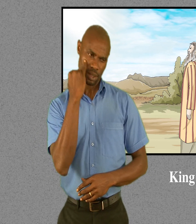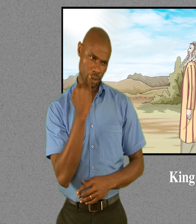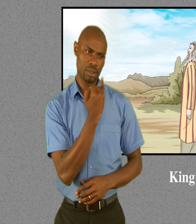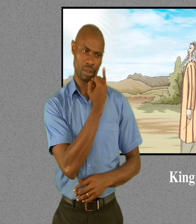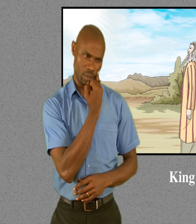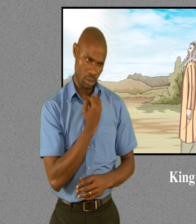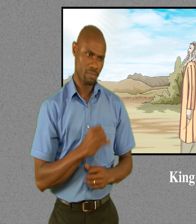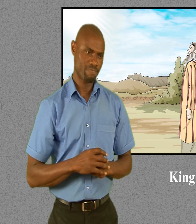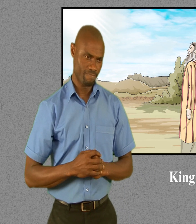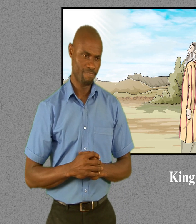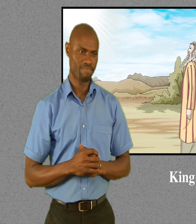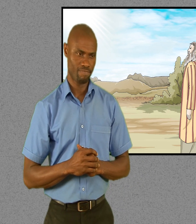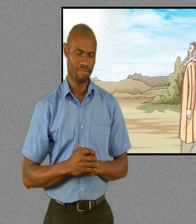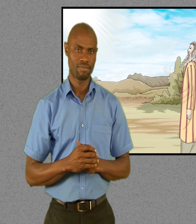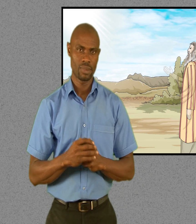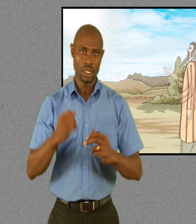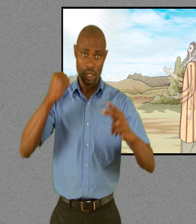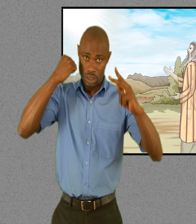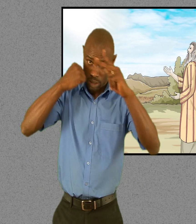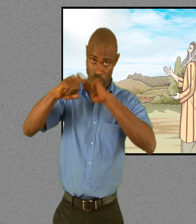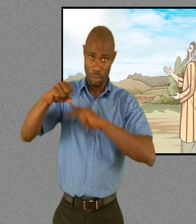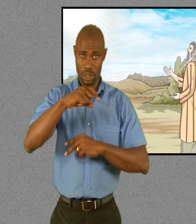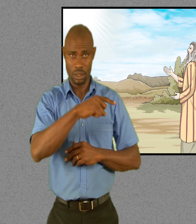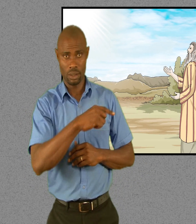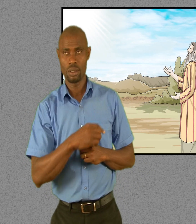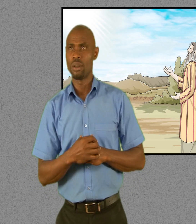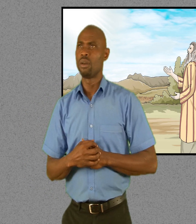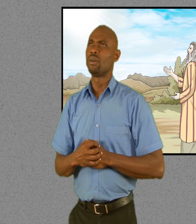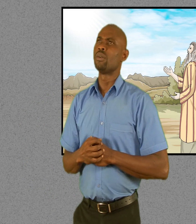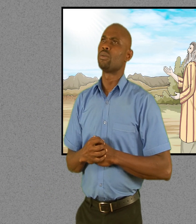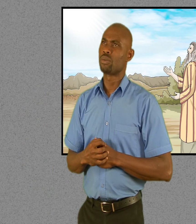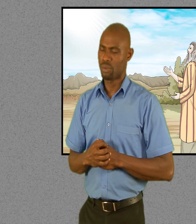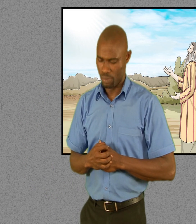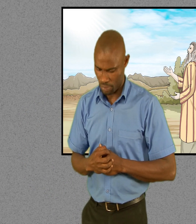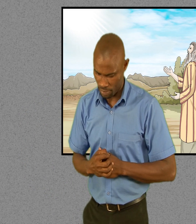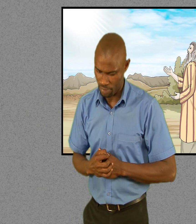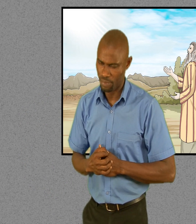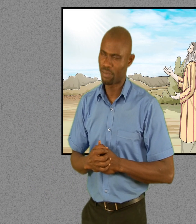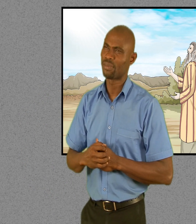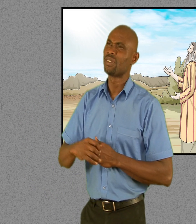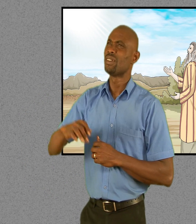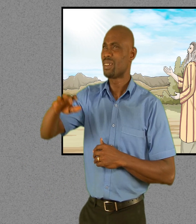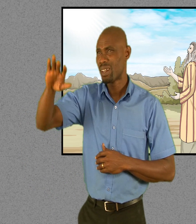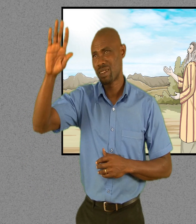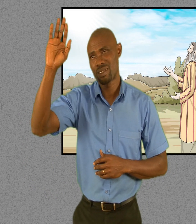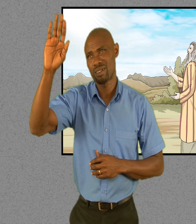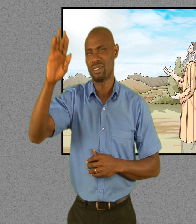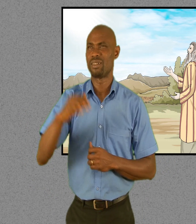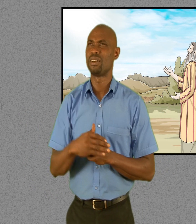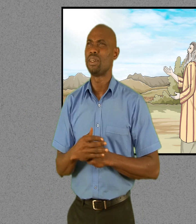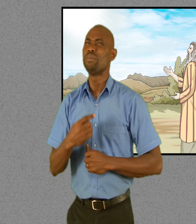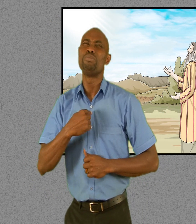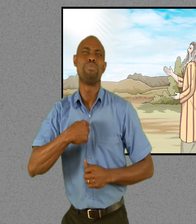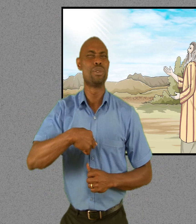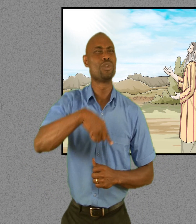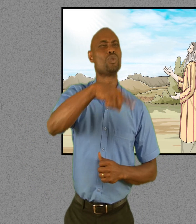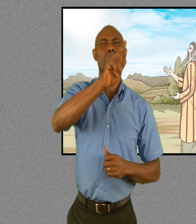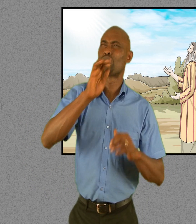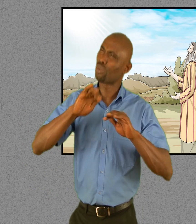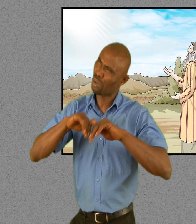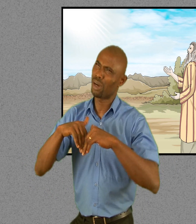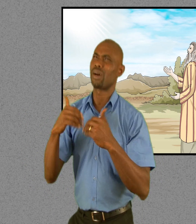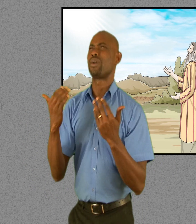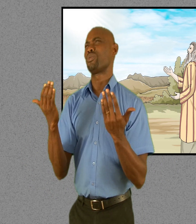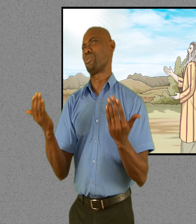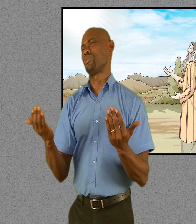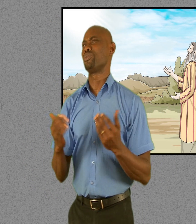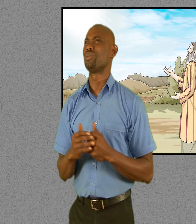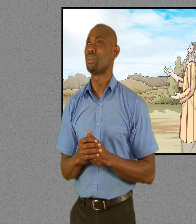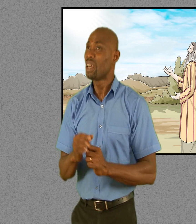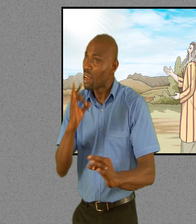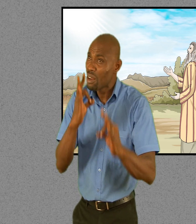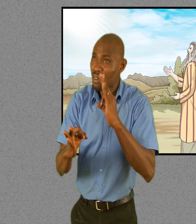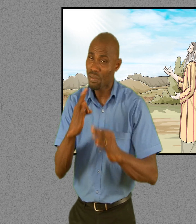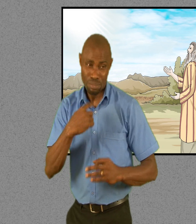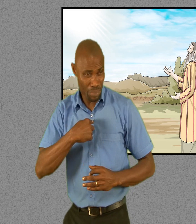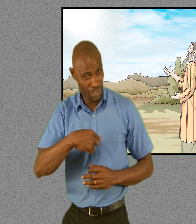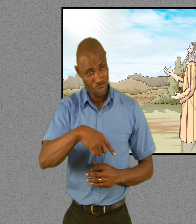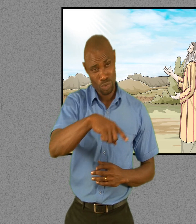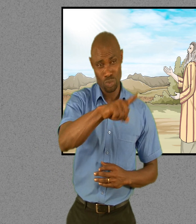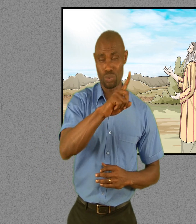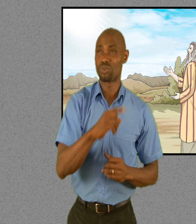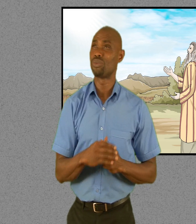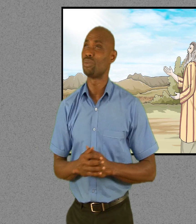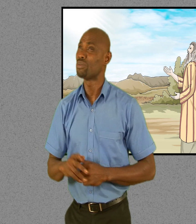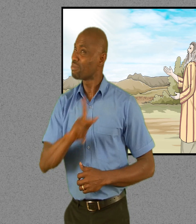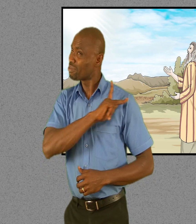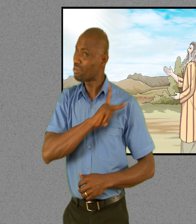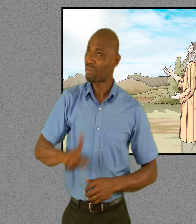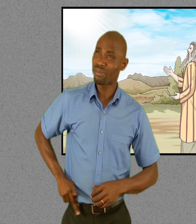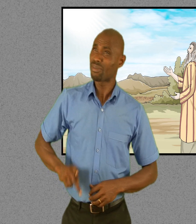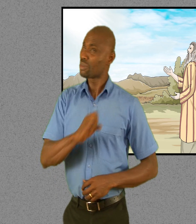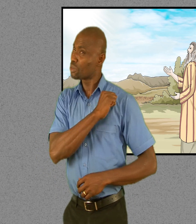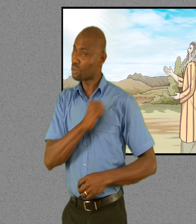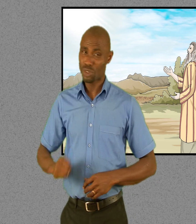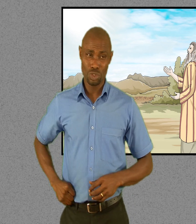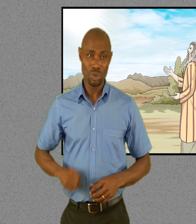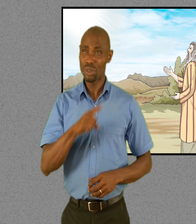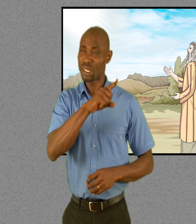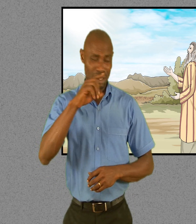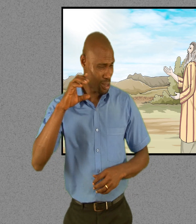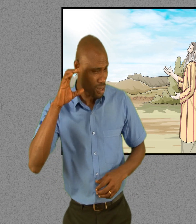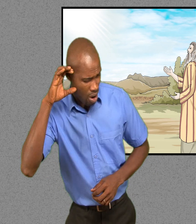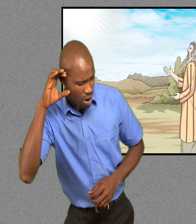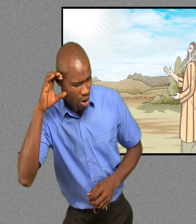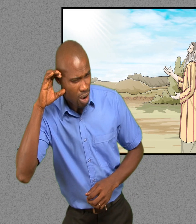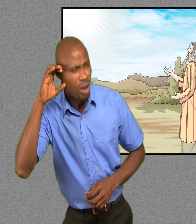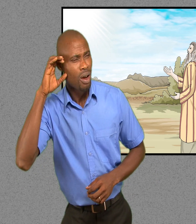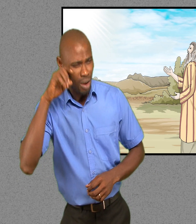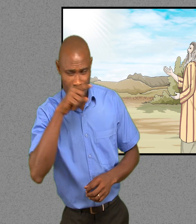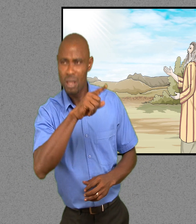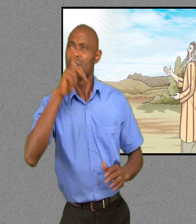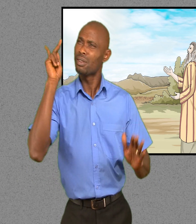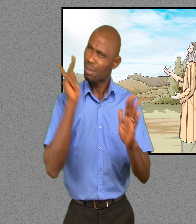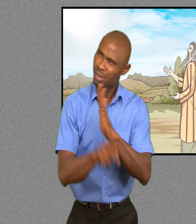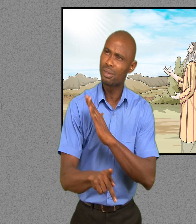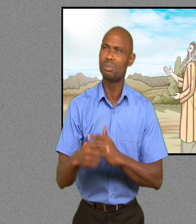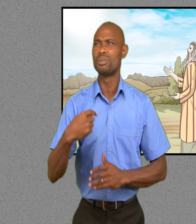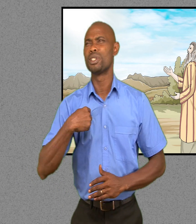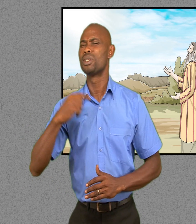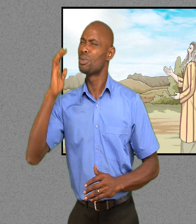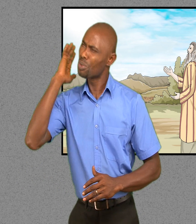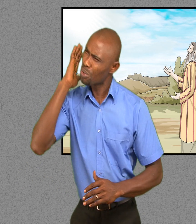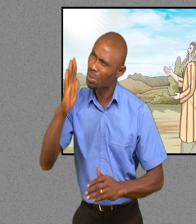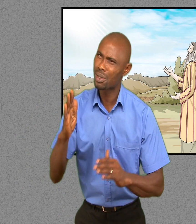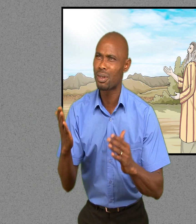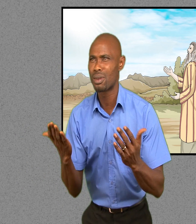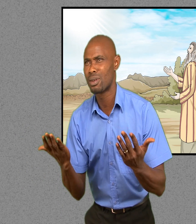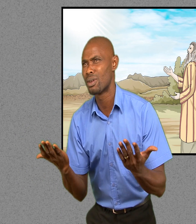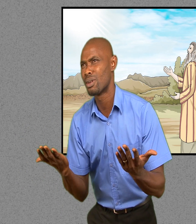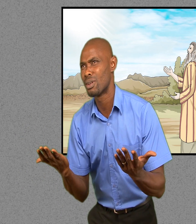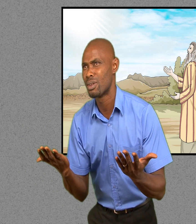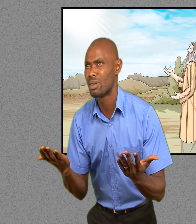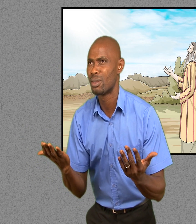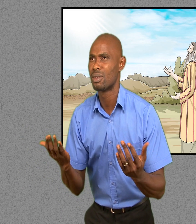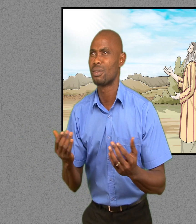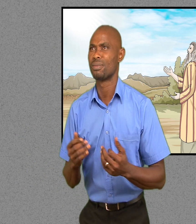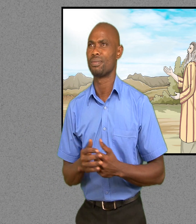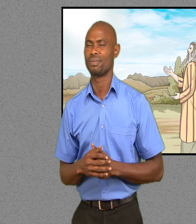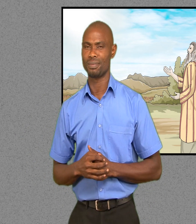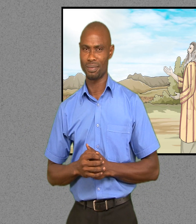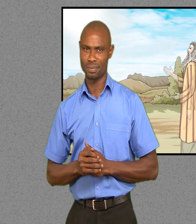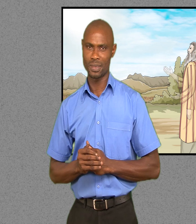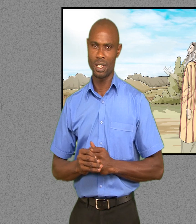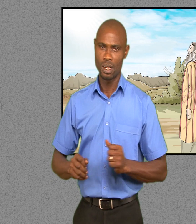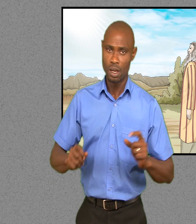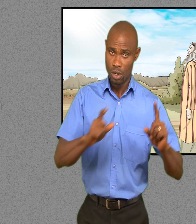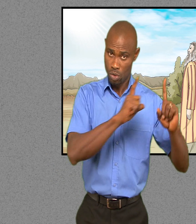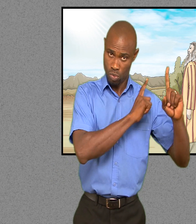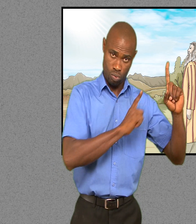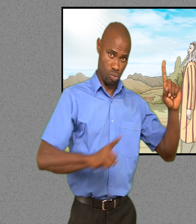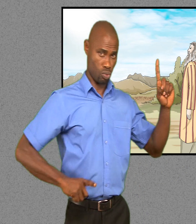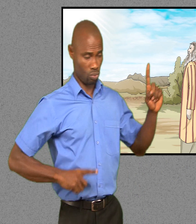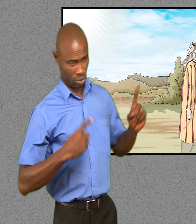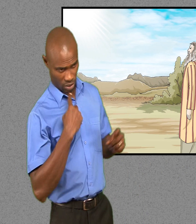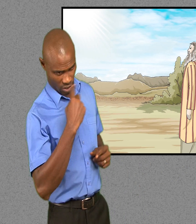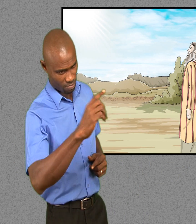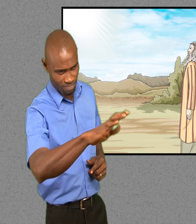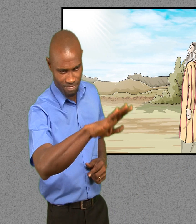“How can I go?” Samuel asked. “Saul will hear of it and kill me!”